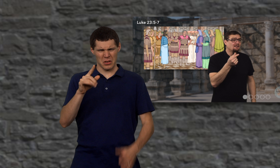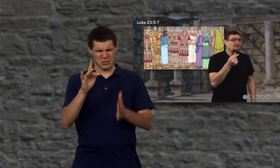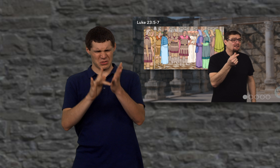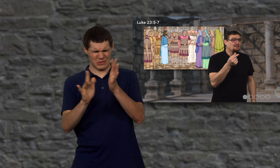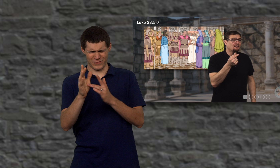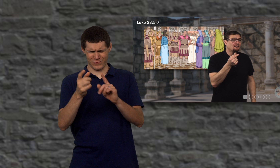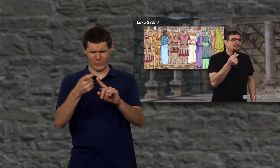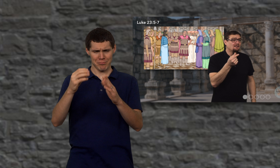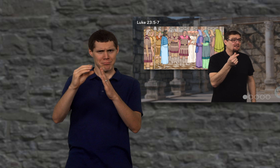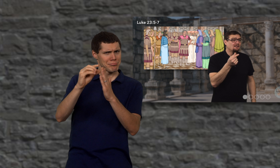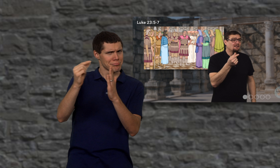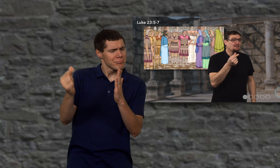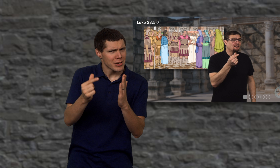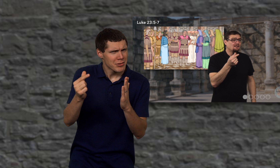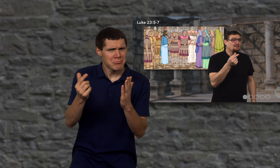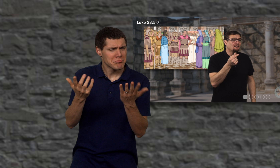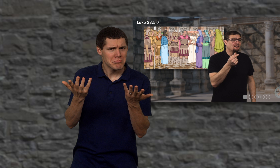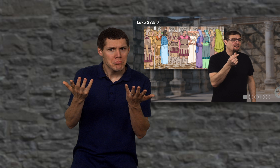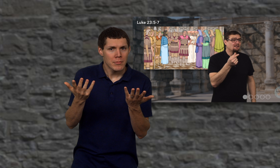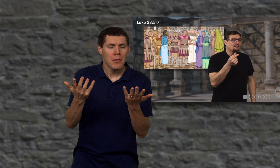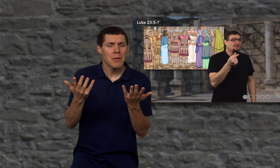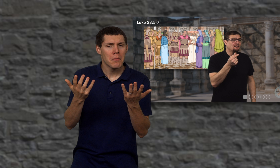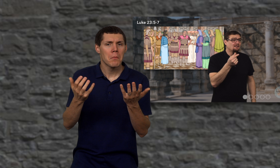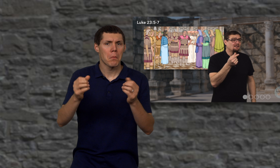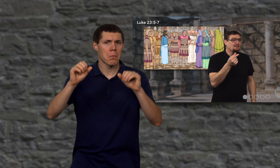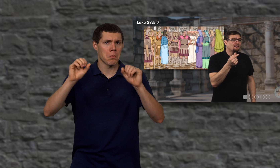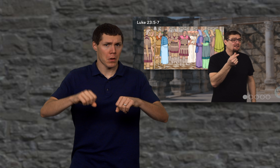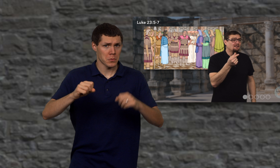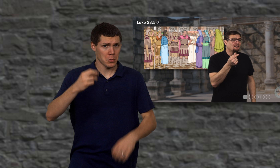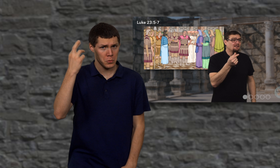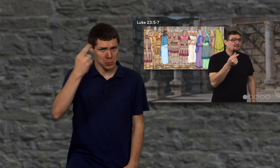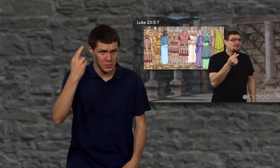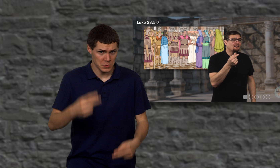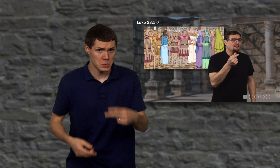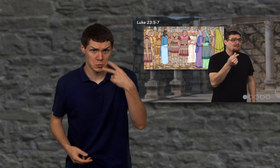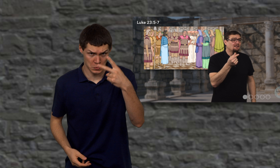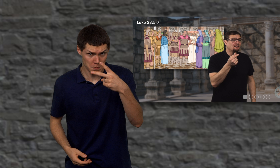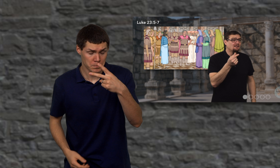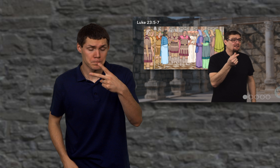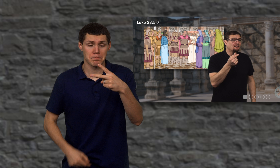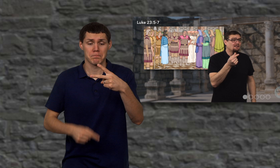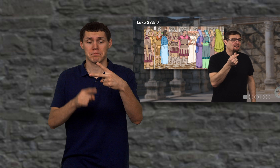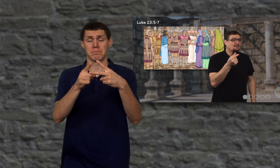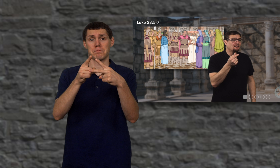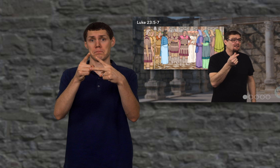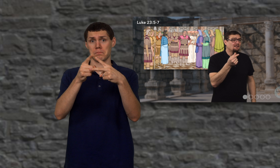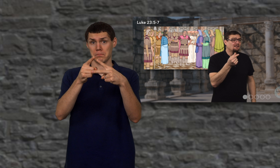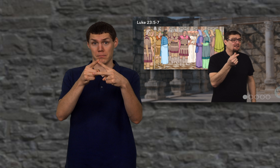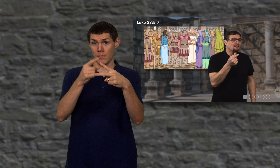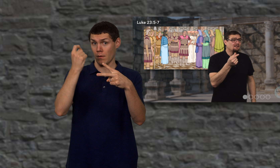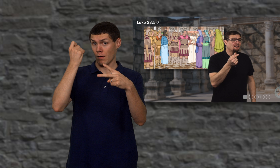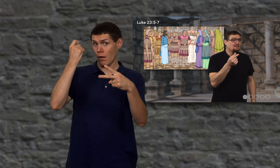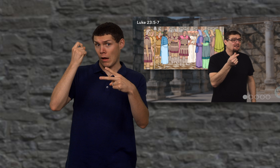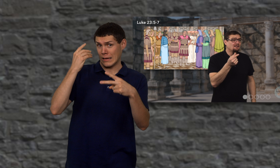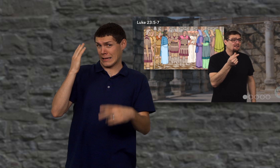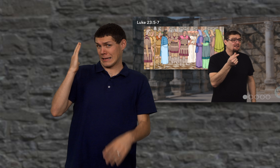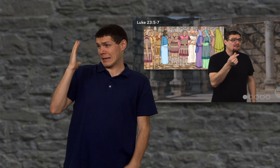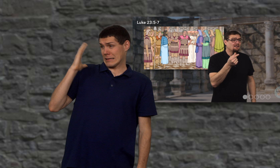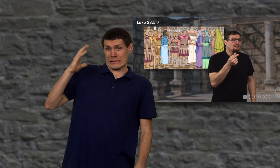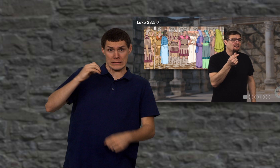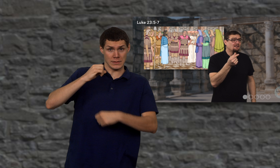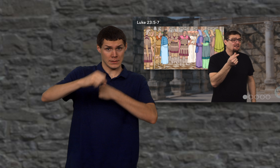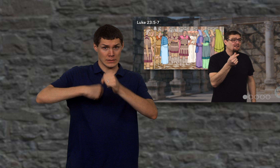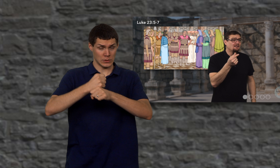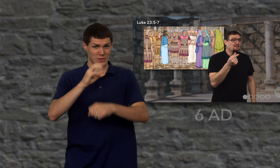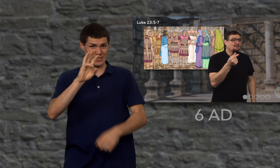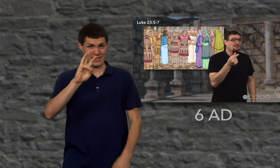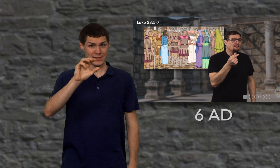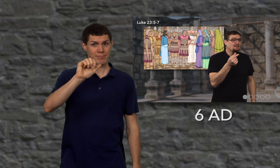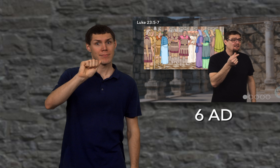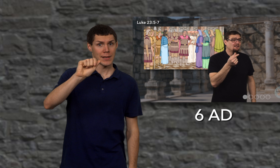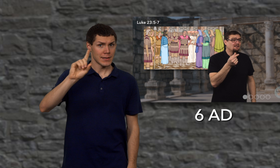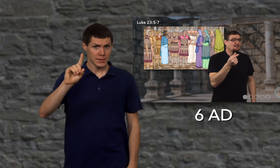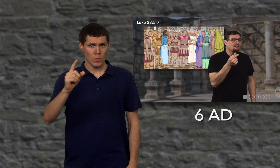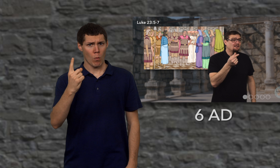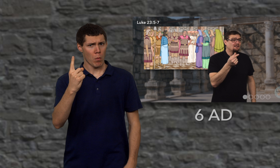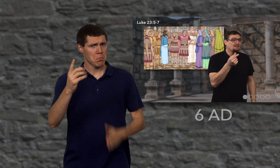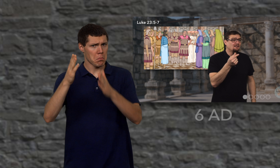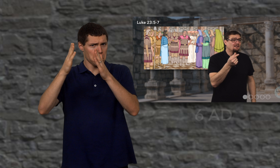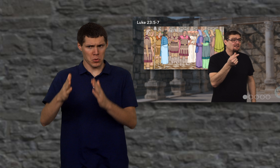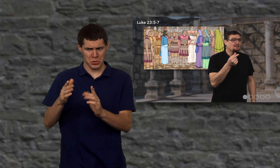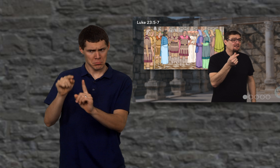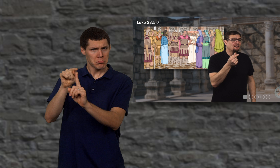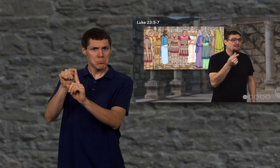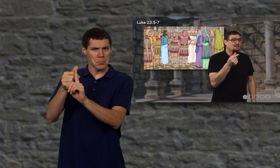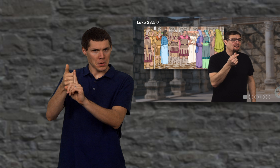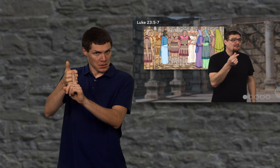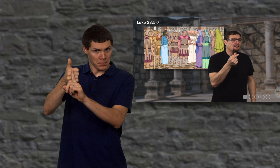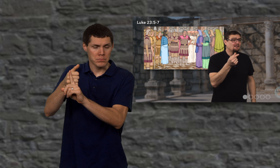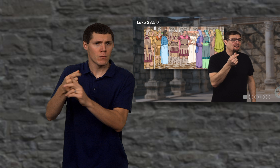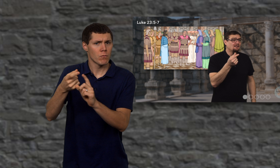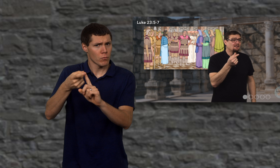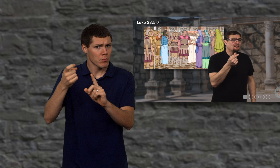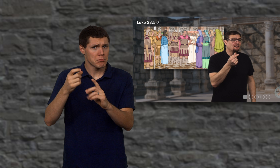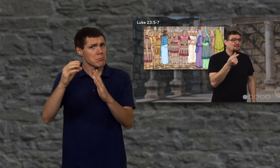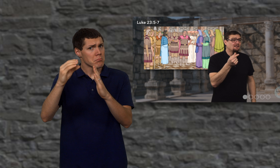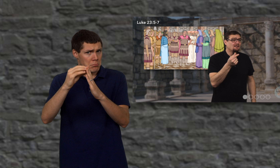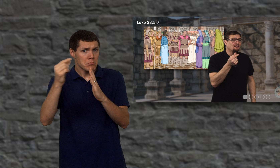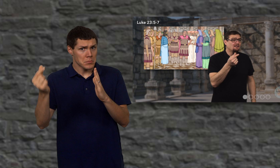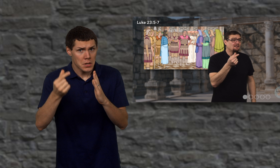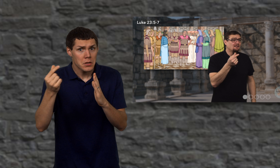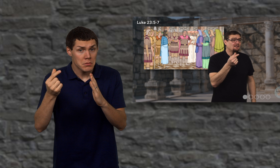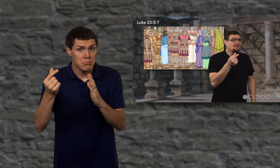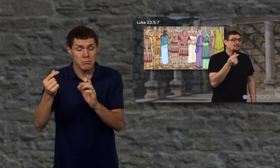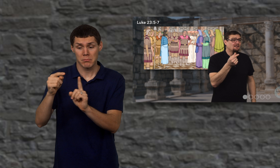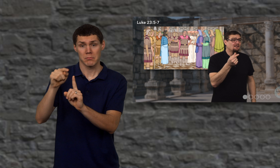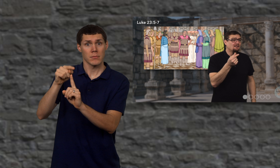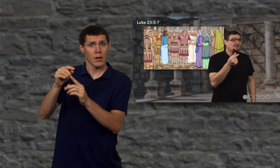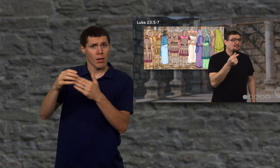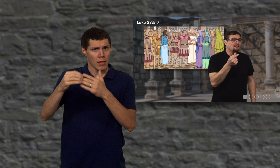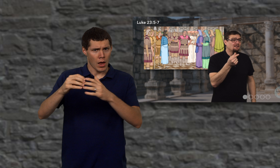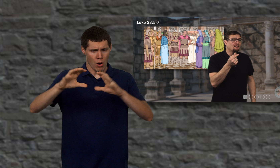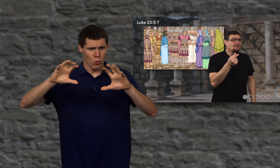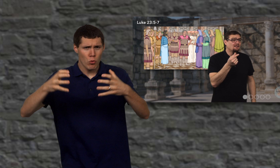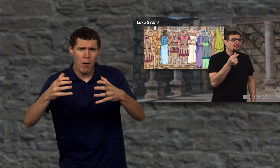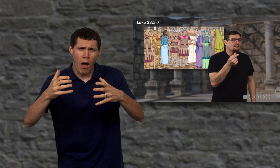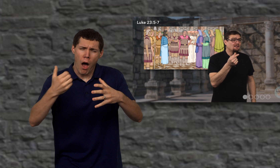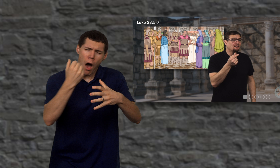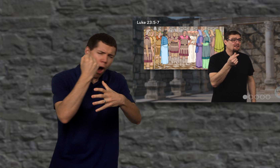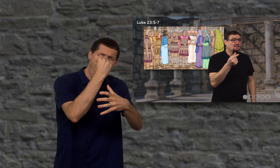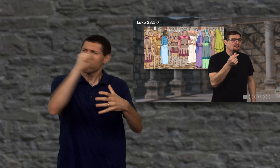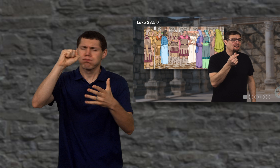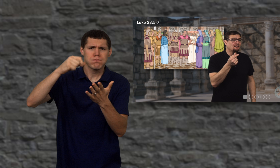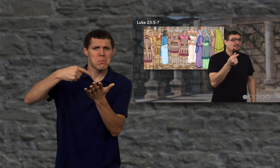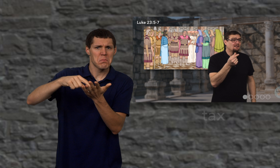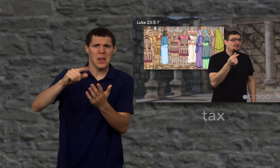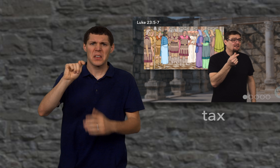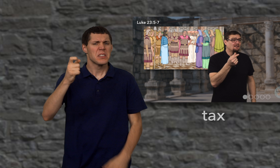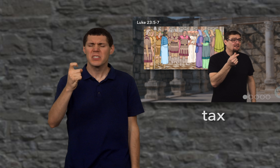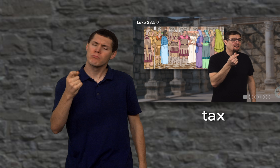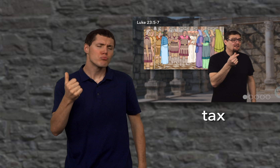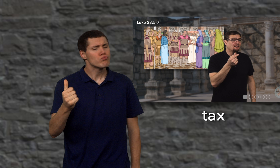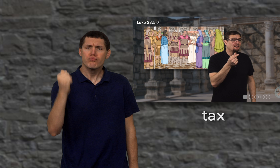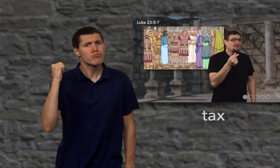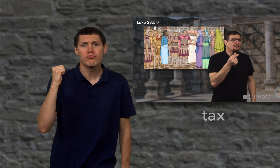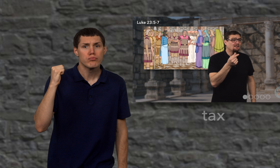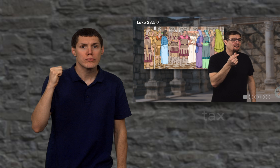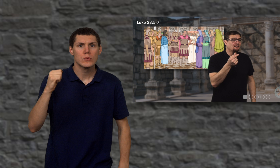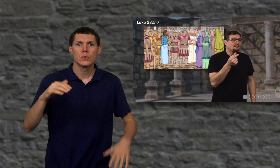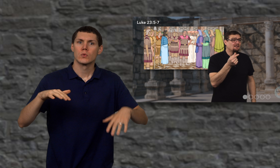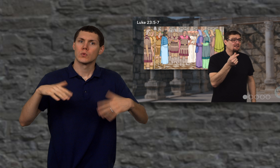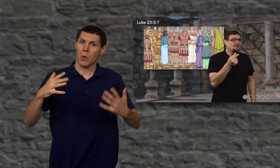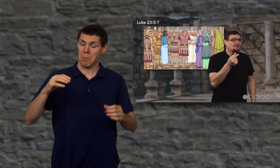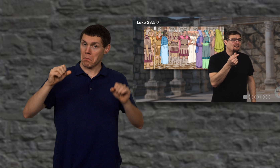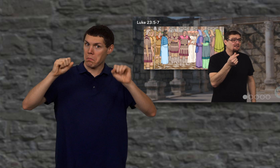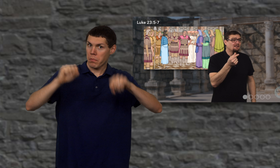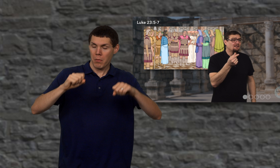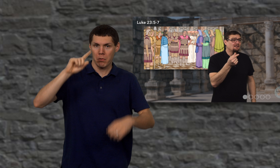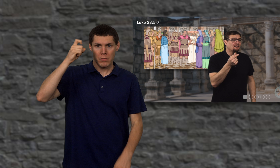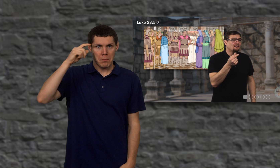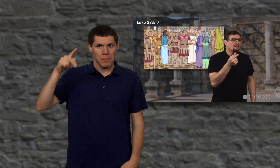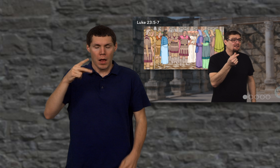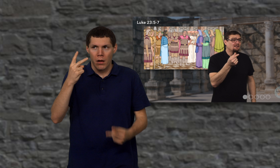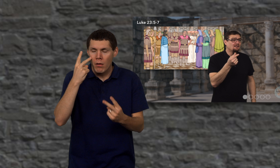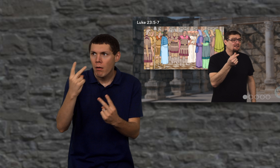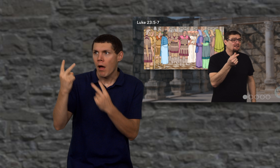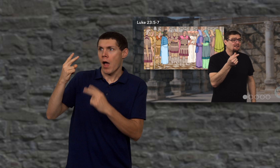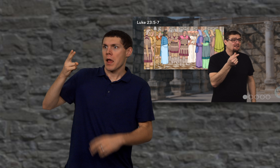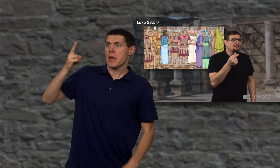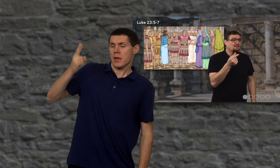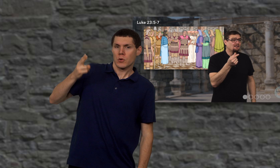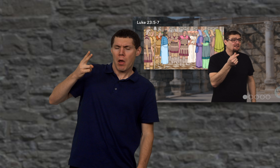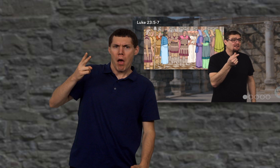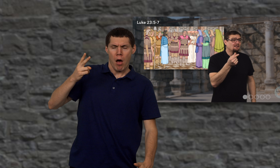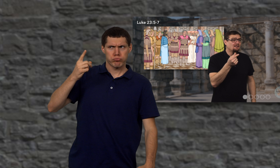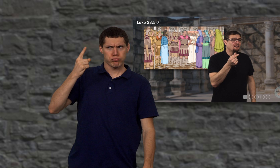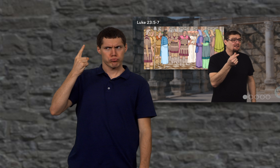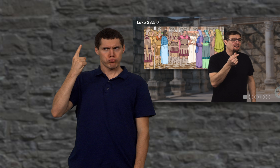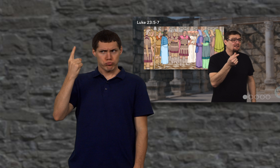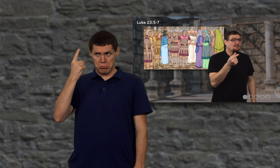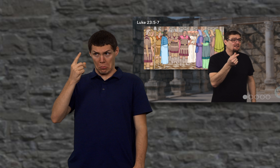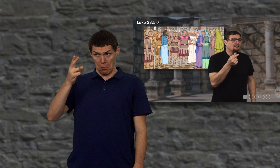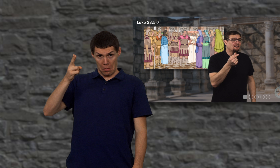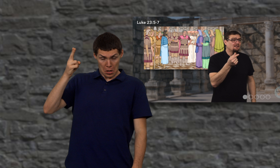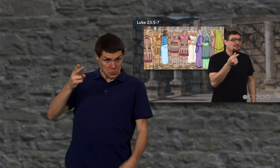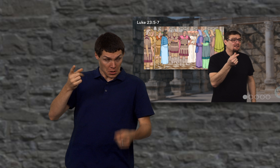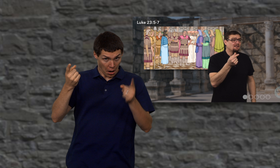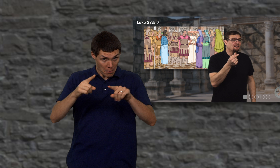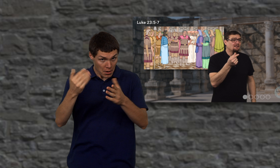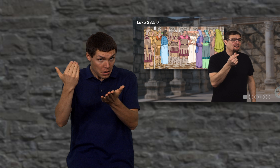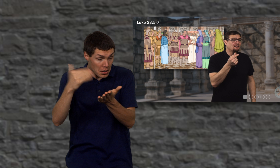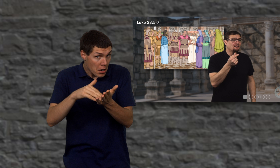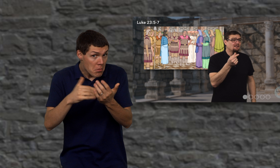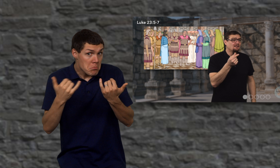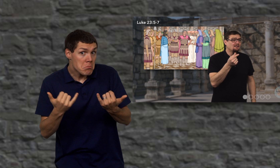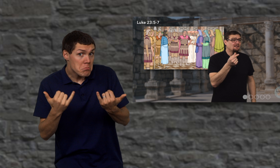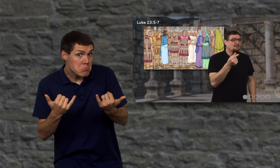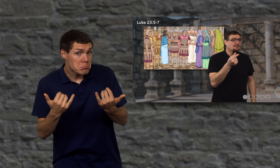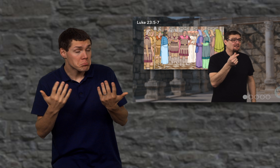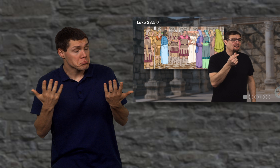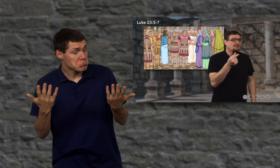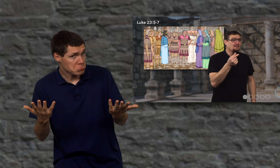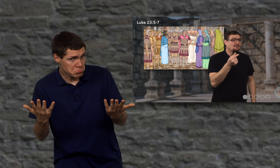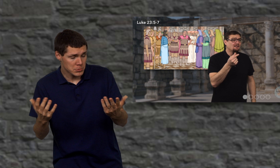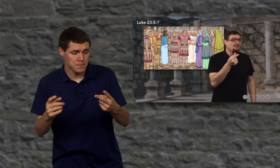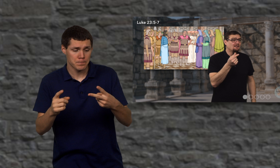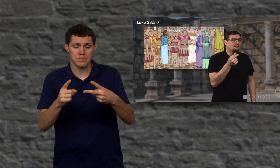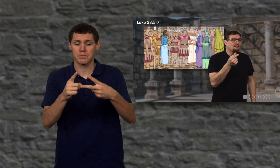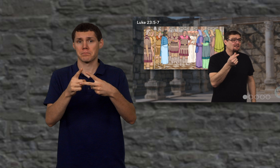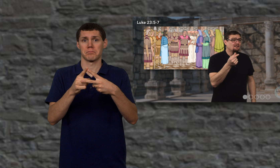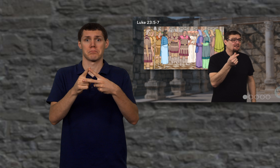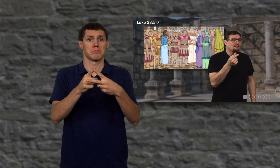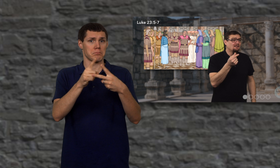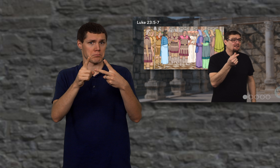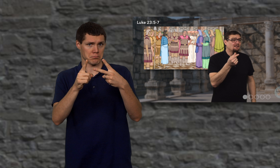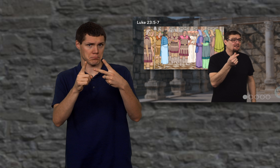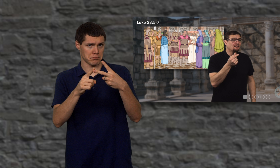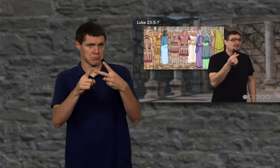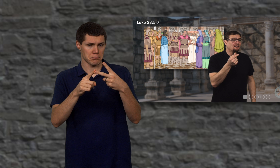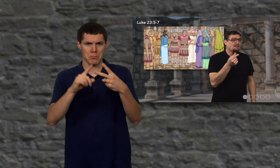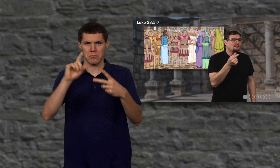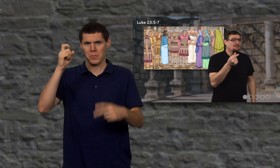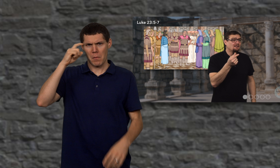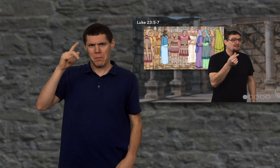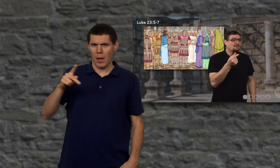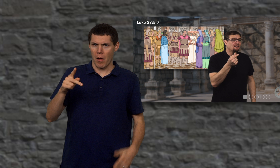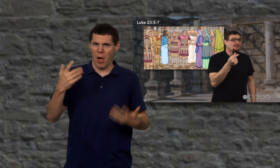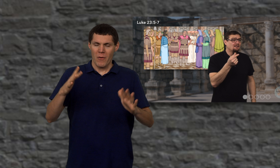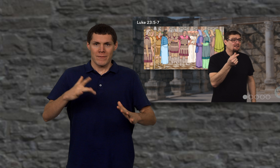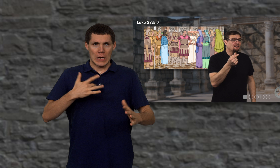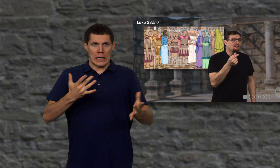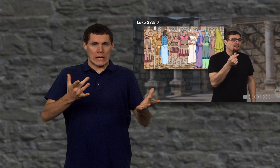He began in Galilee and has come all the way here.”